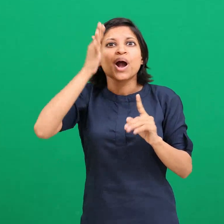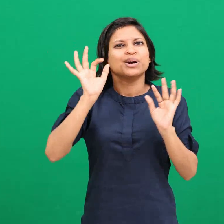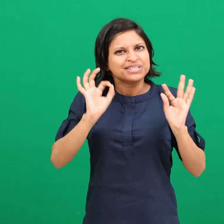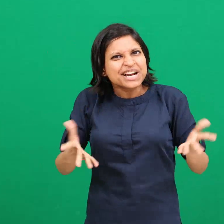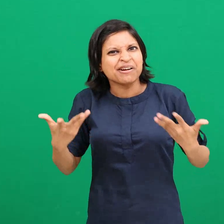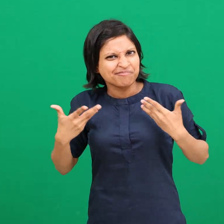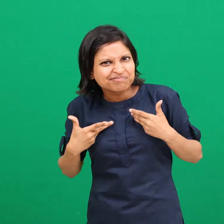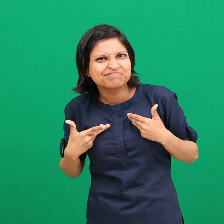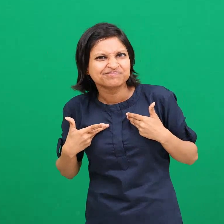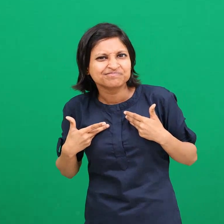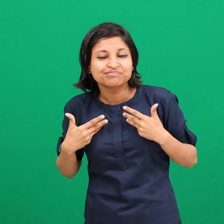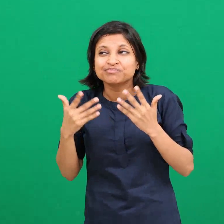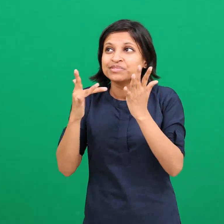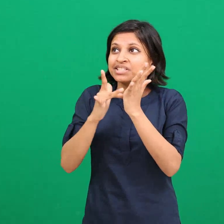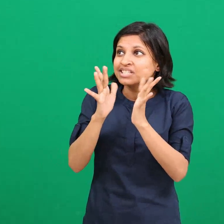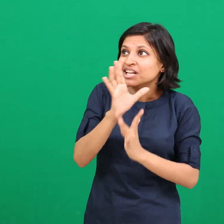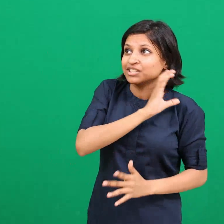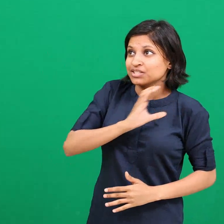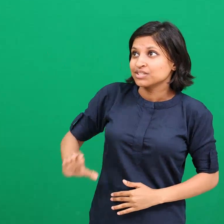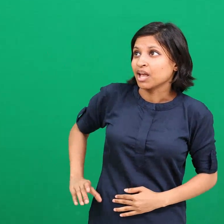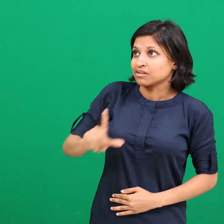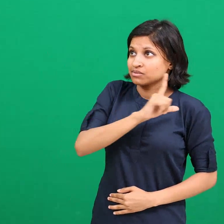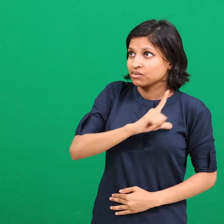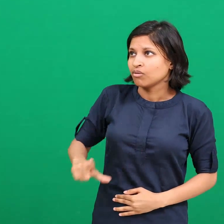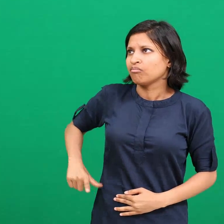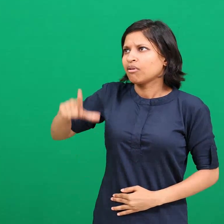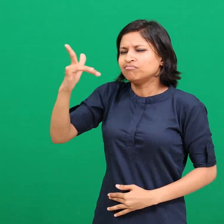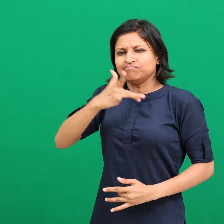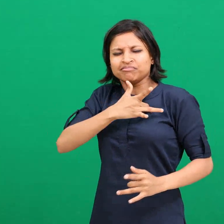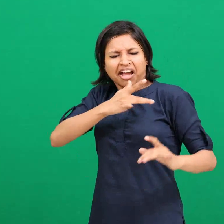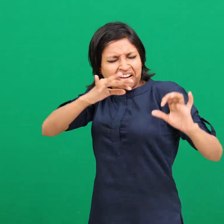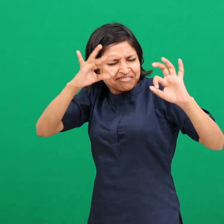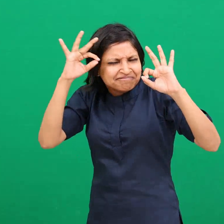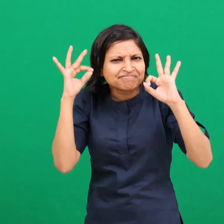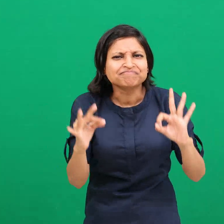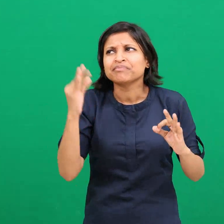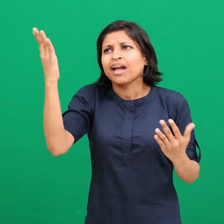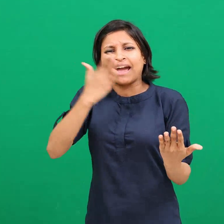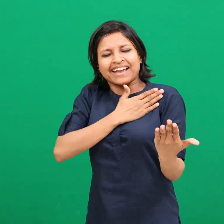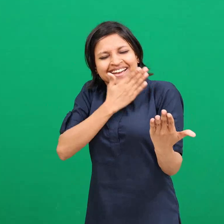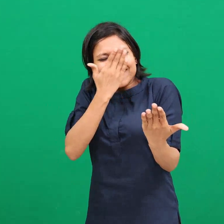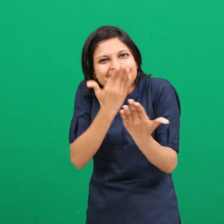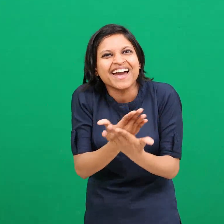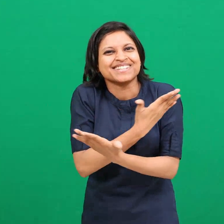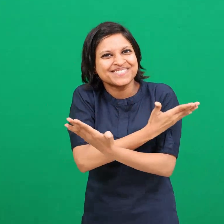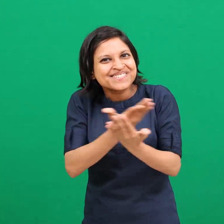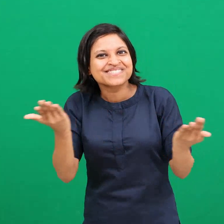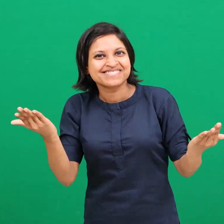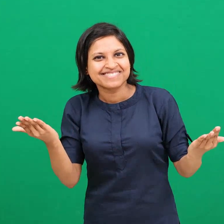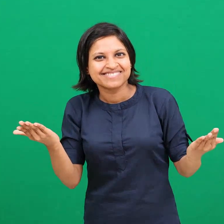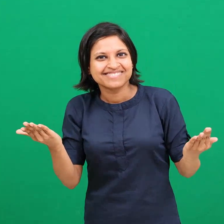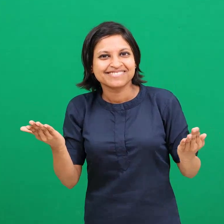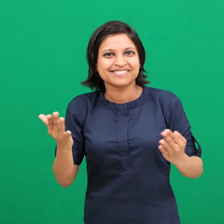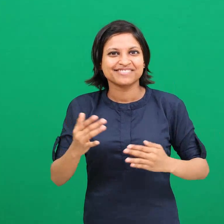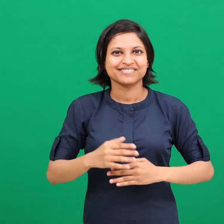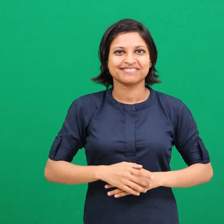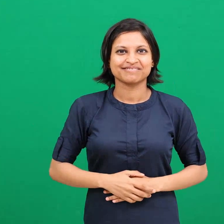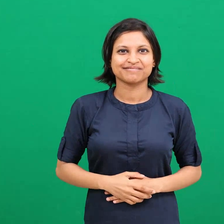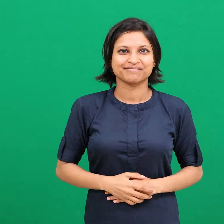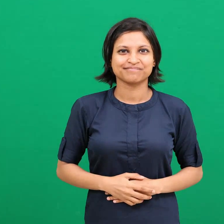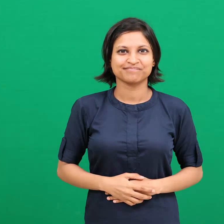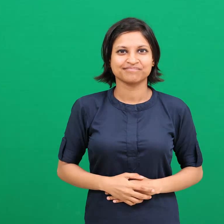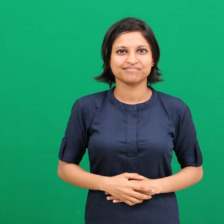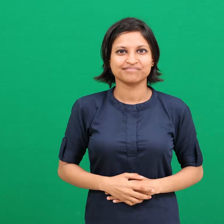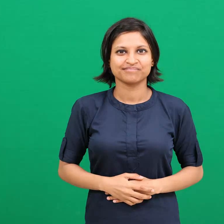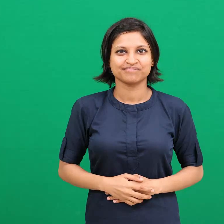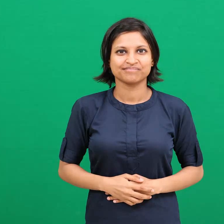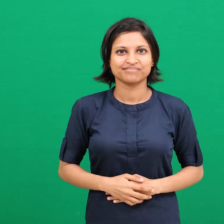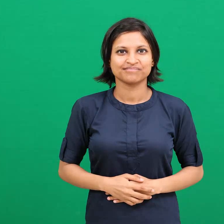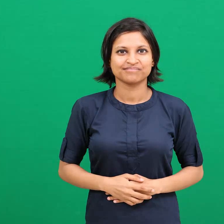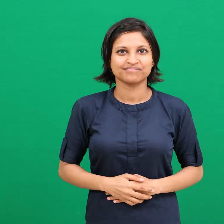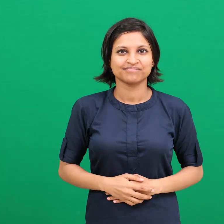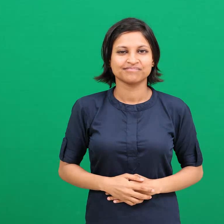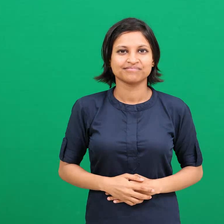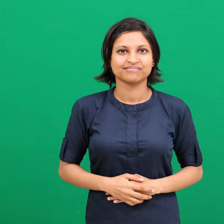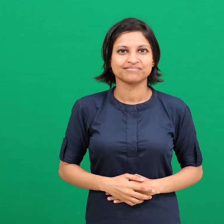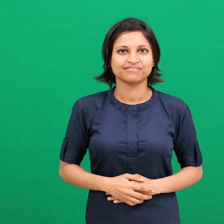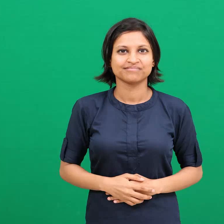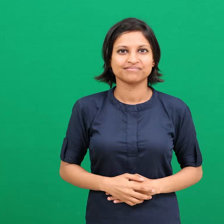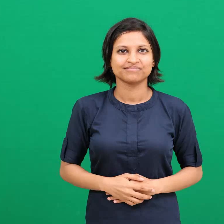The grace of our Lord Jesus Christ be with all of you.